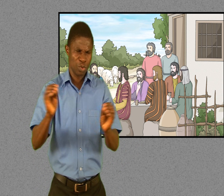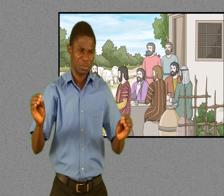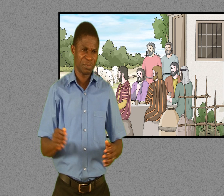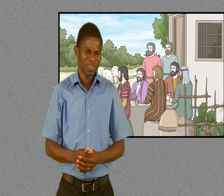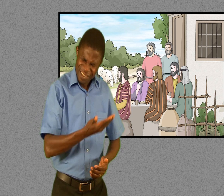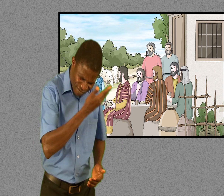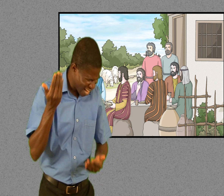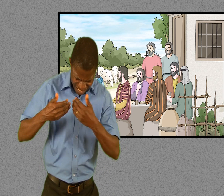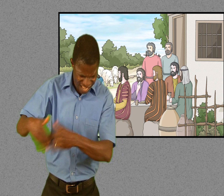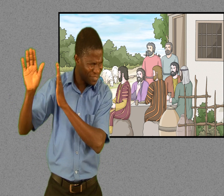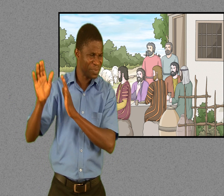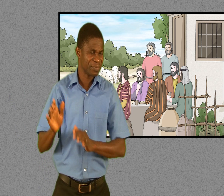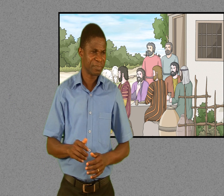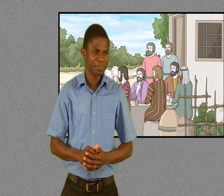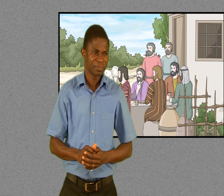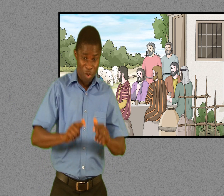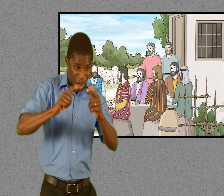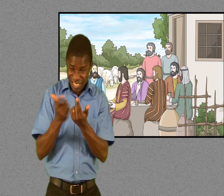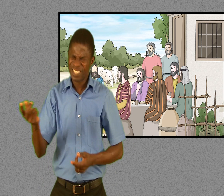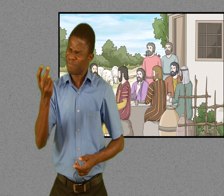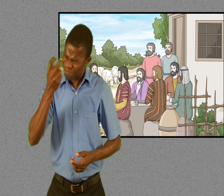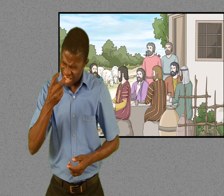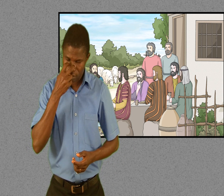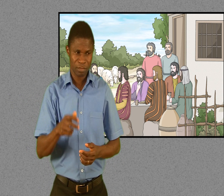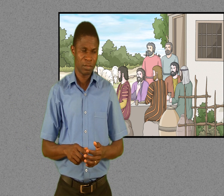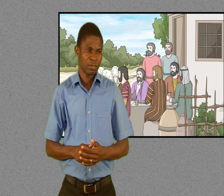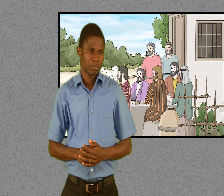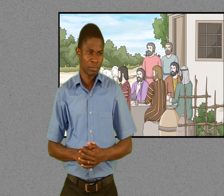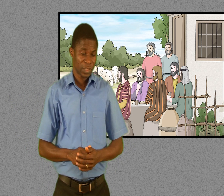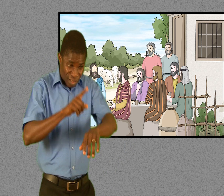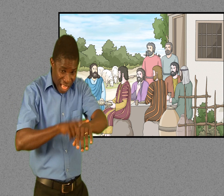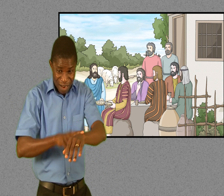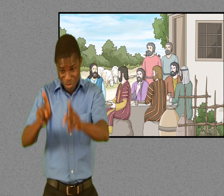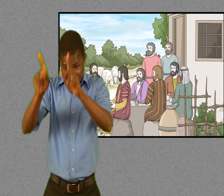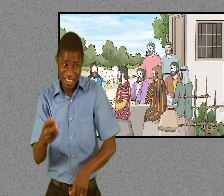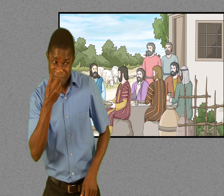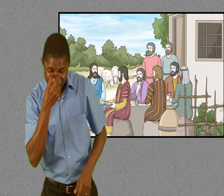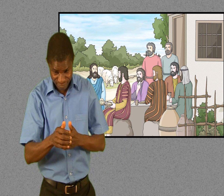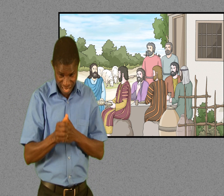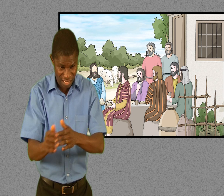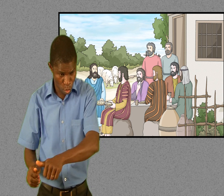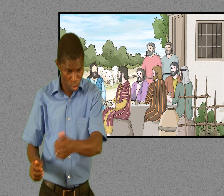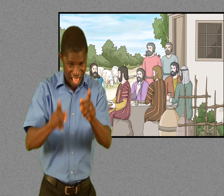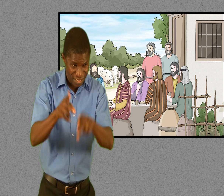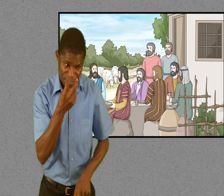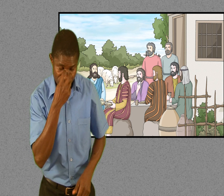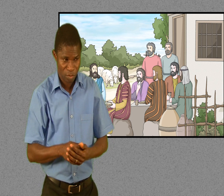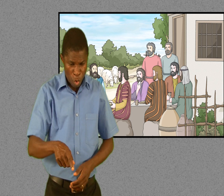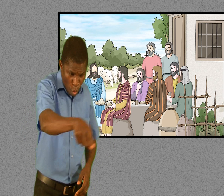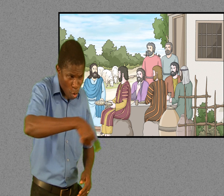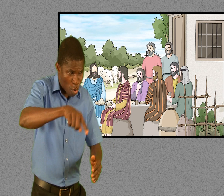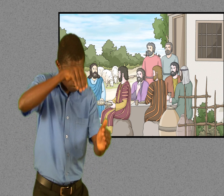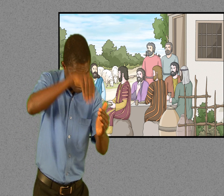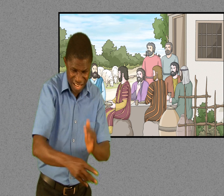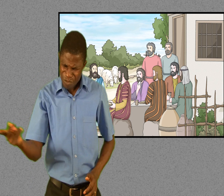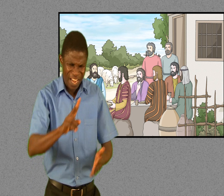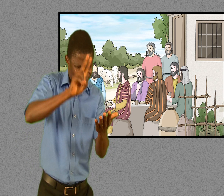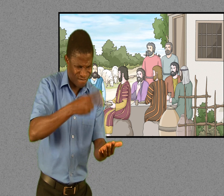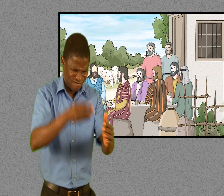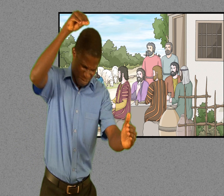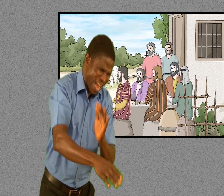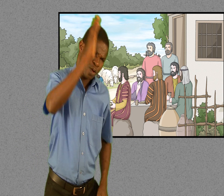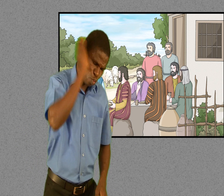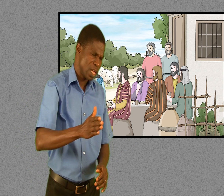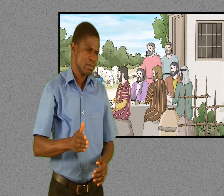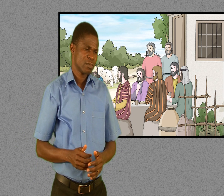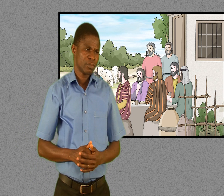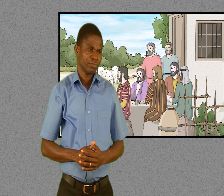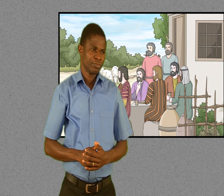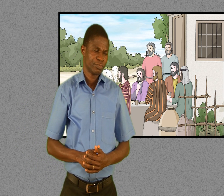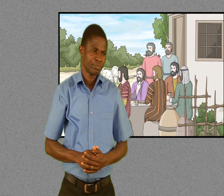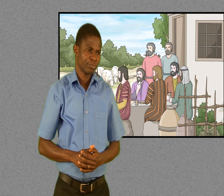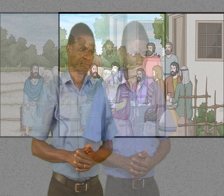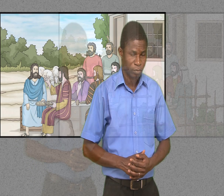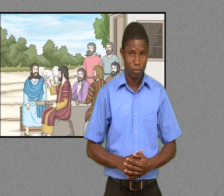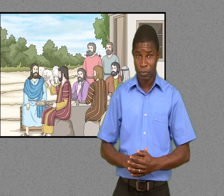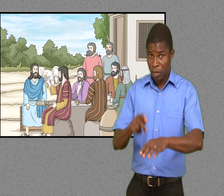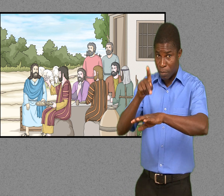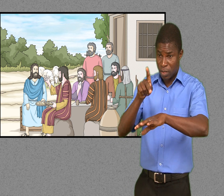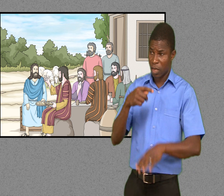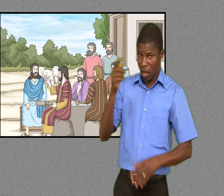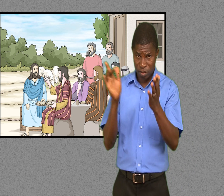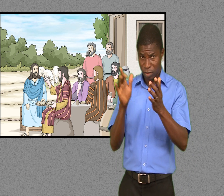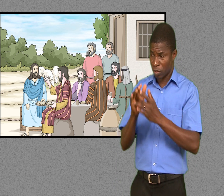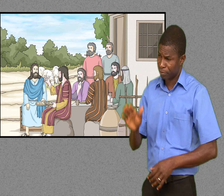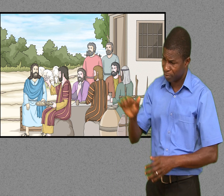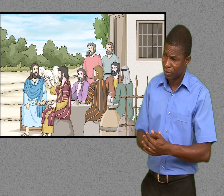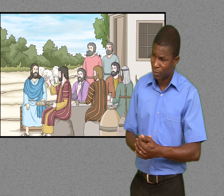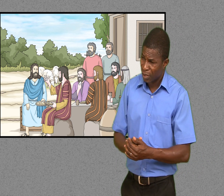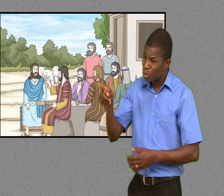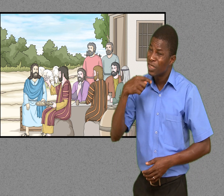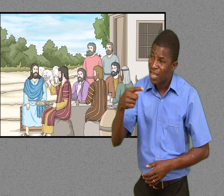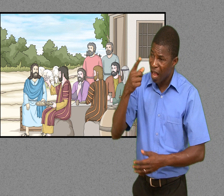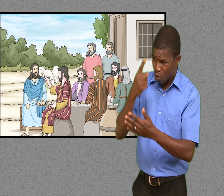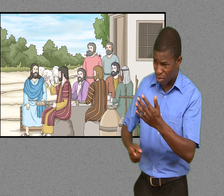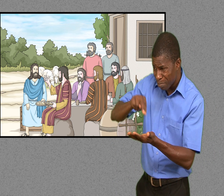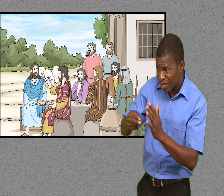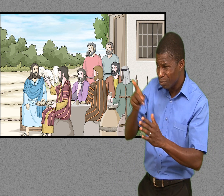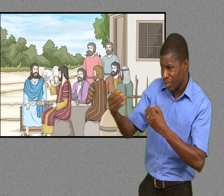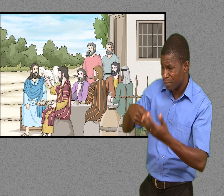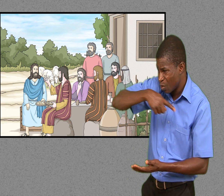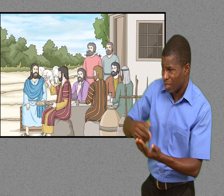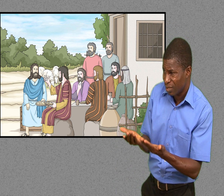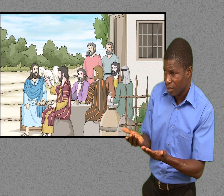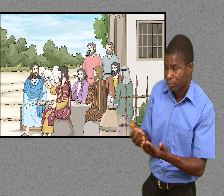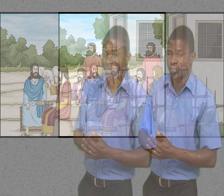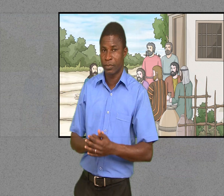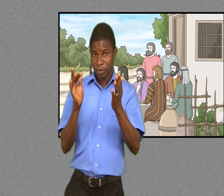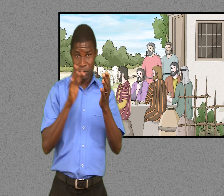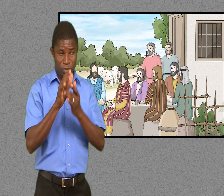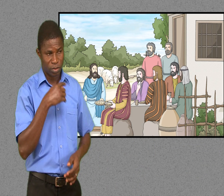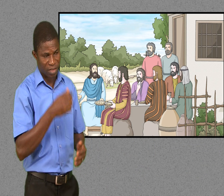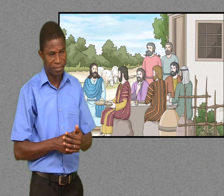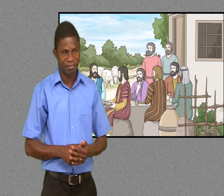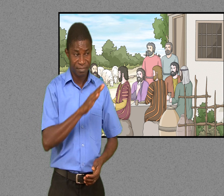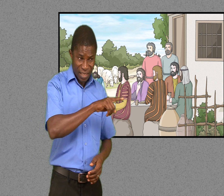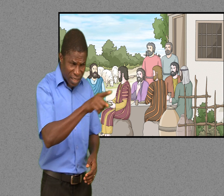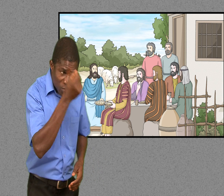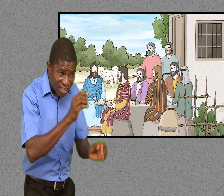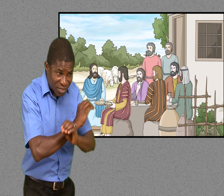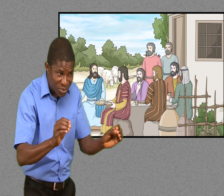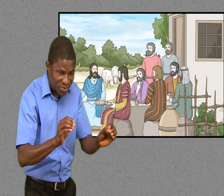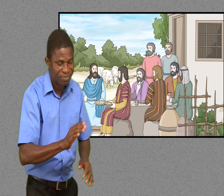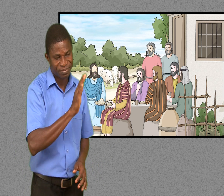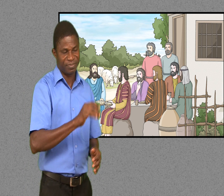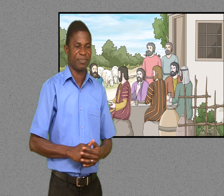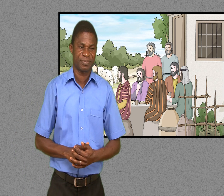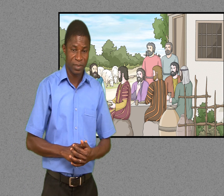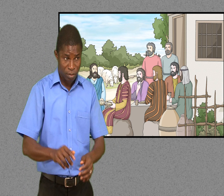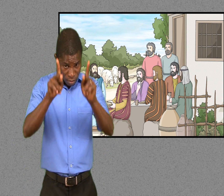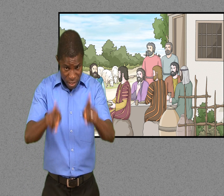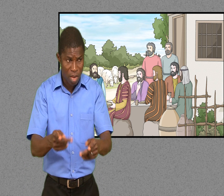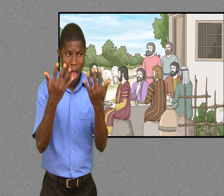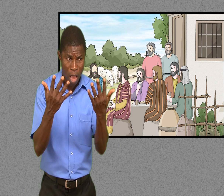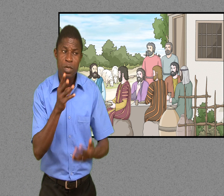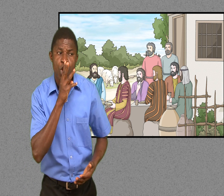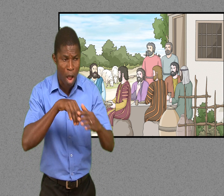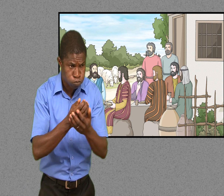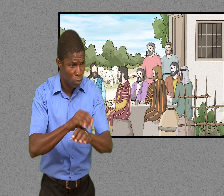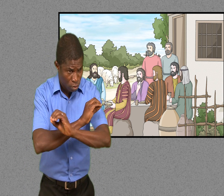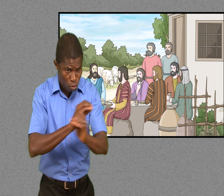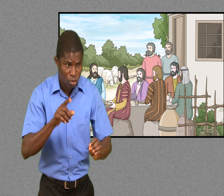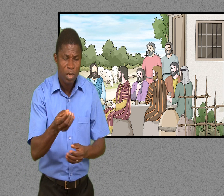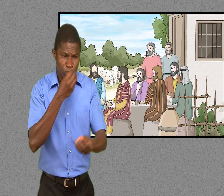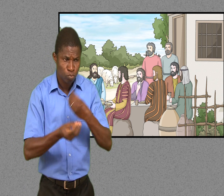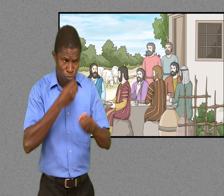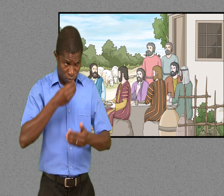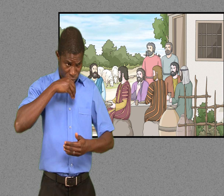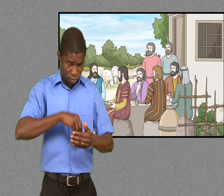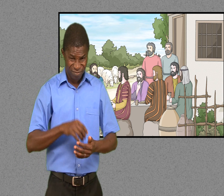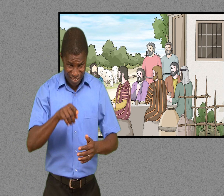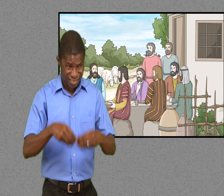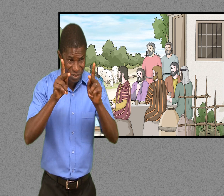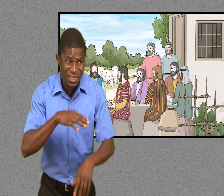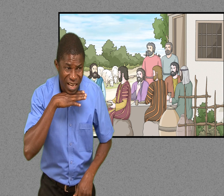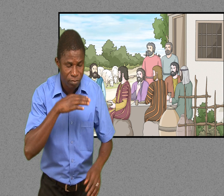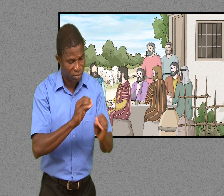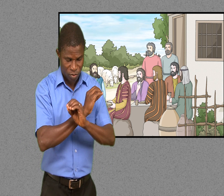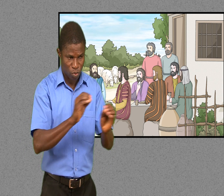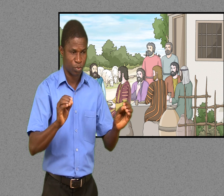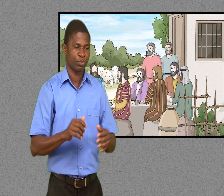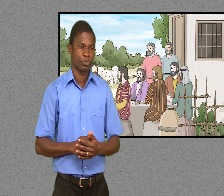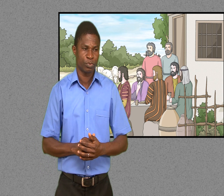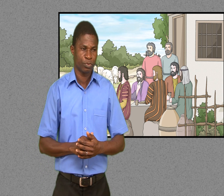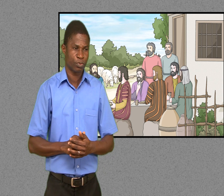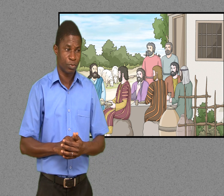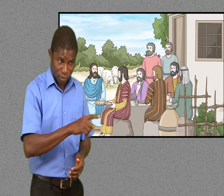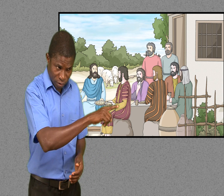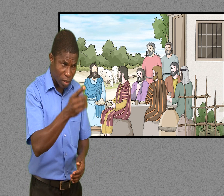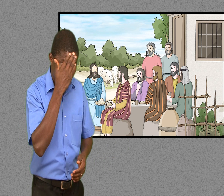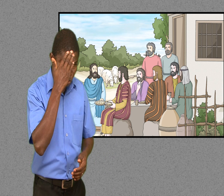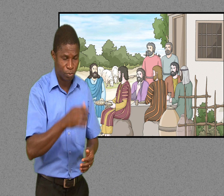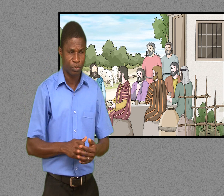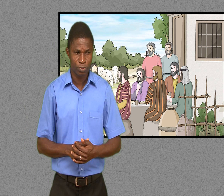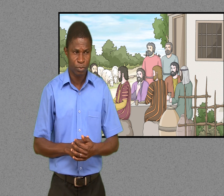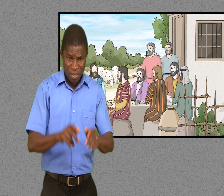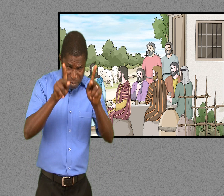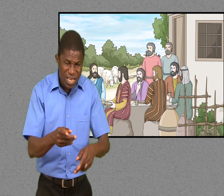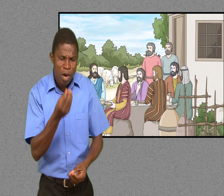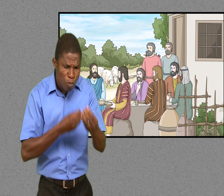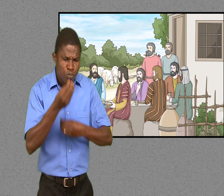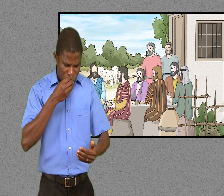Peter said to Him, “Explain this parable to us.” “Do you still not understand?” Jesus asked. “Do you not yet realize that whatever enters the mouth goes into the stomach and then is eliminated?